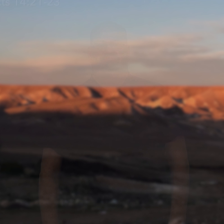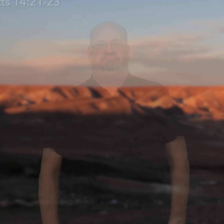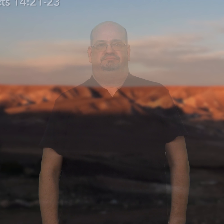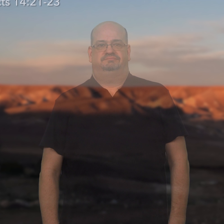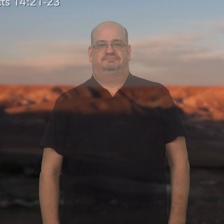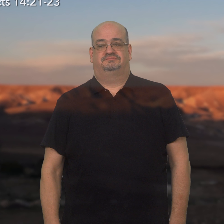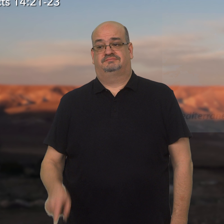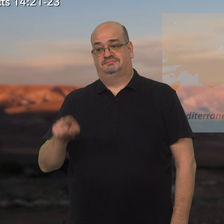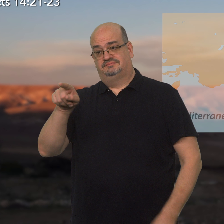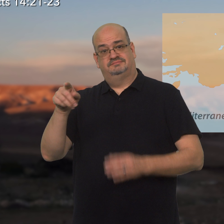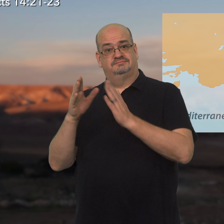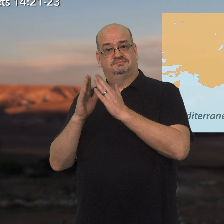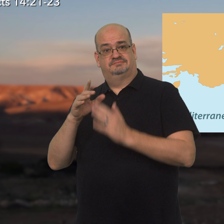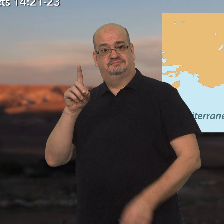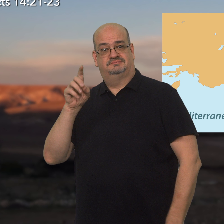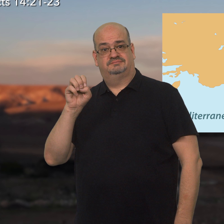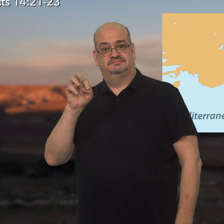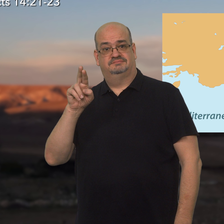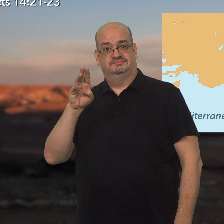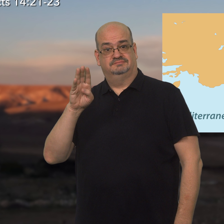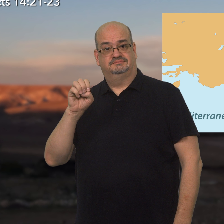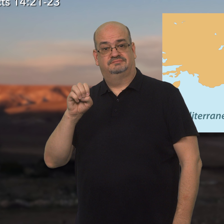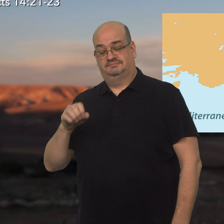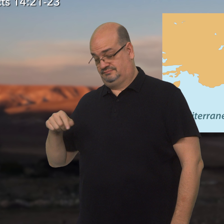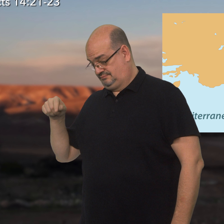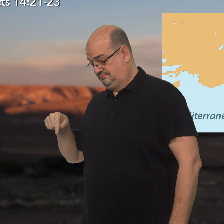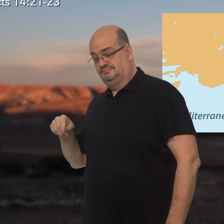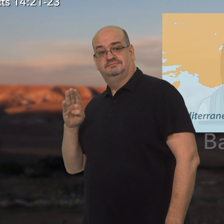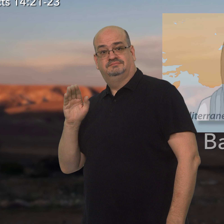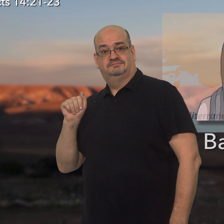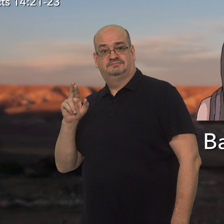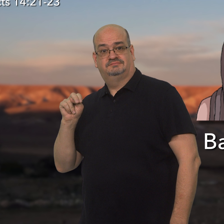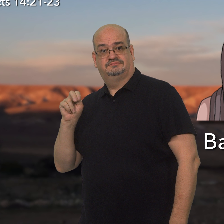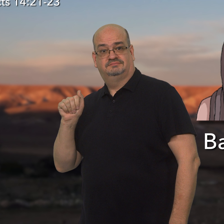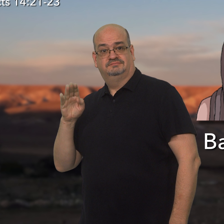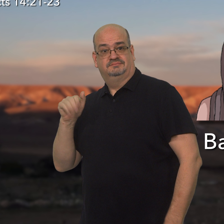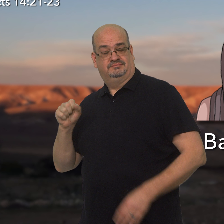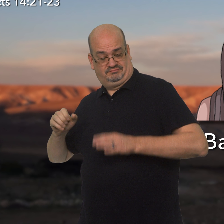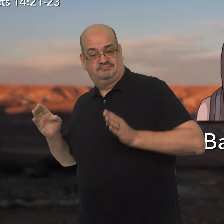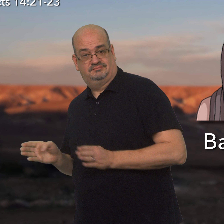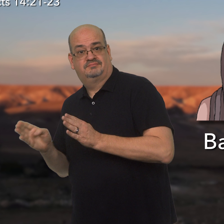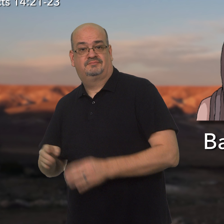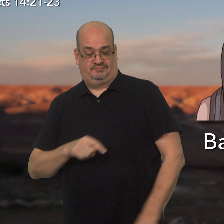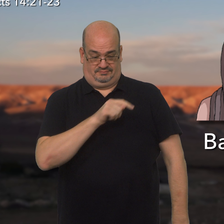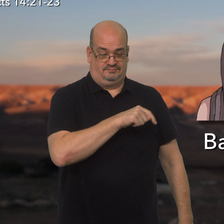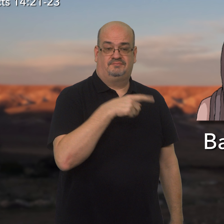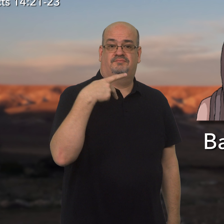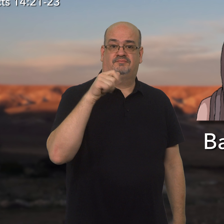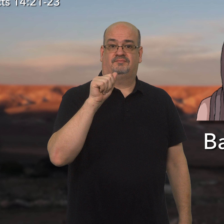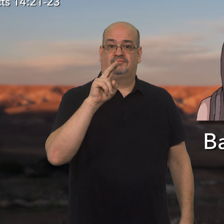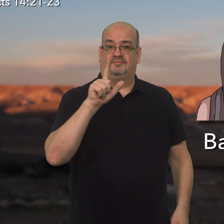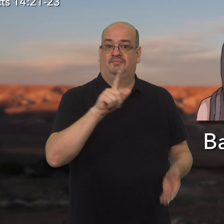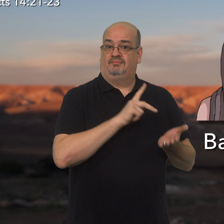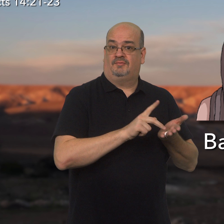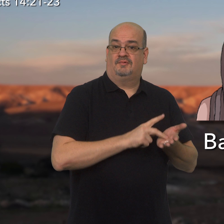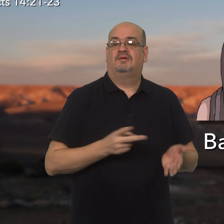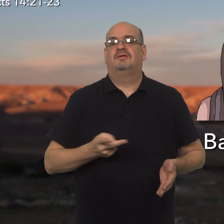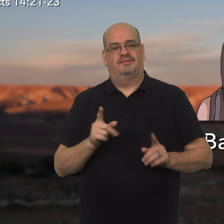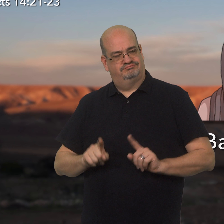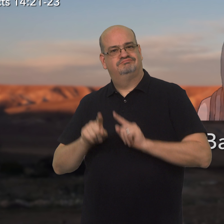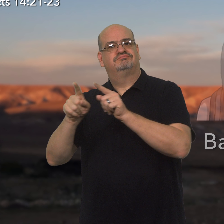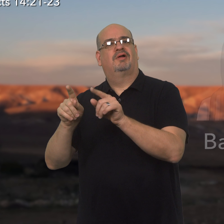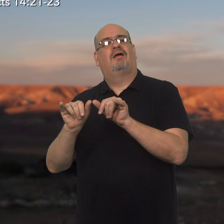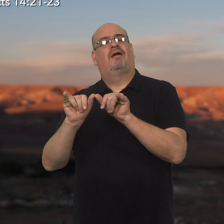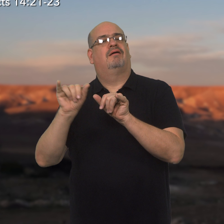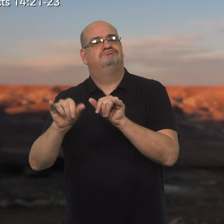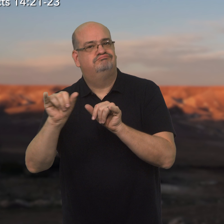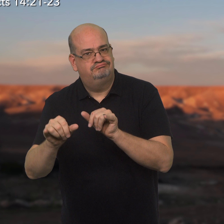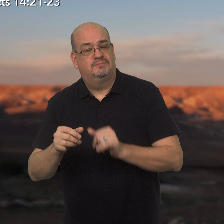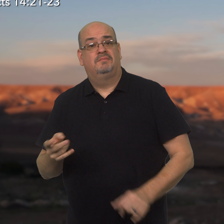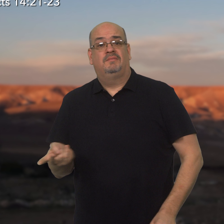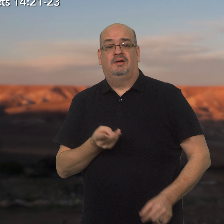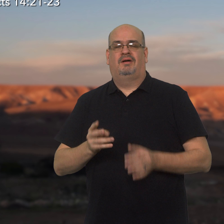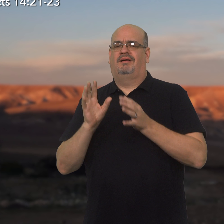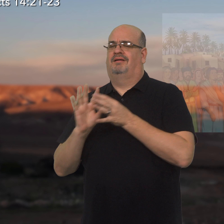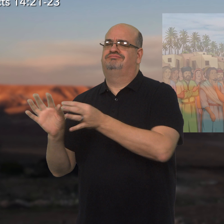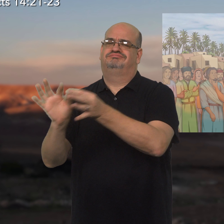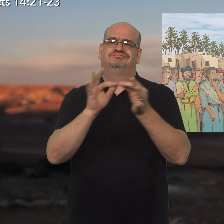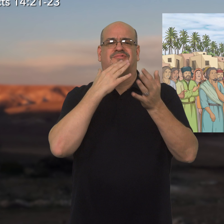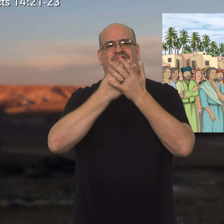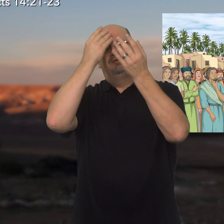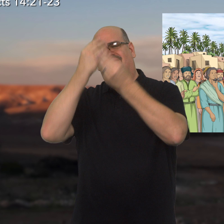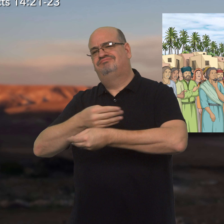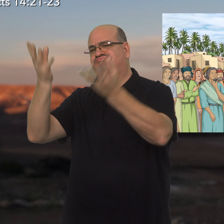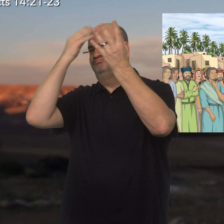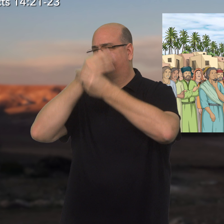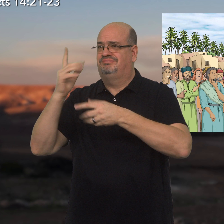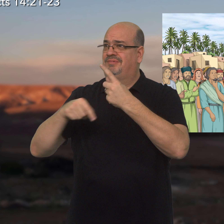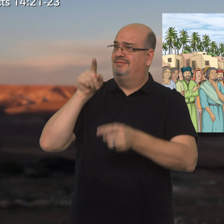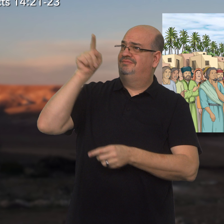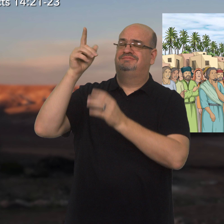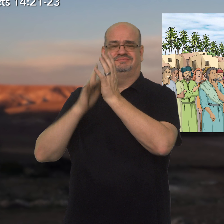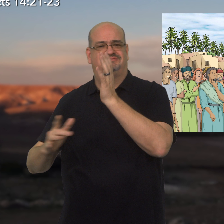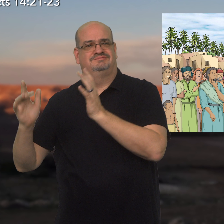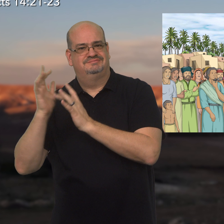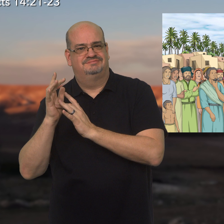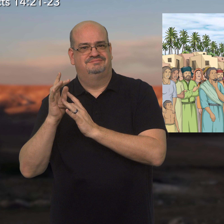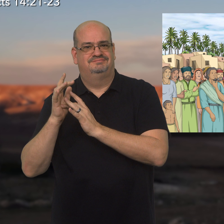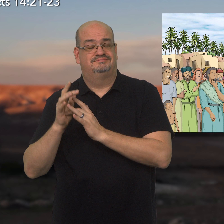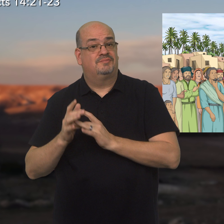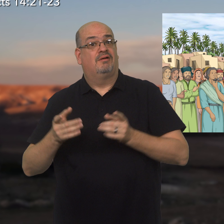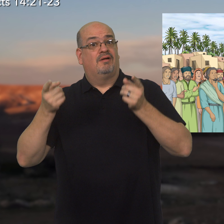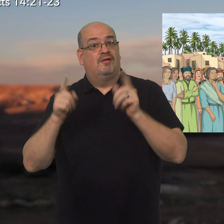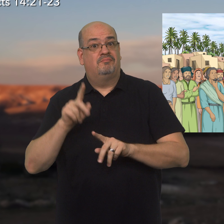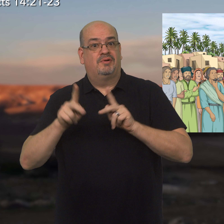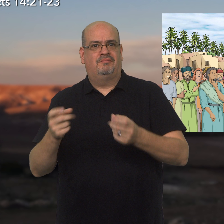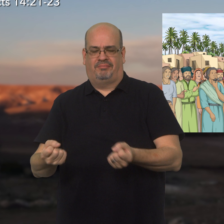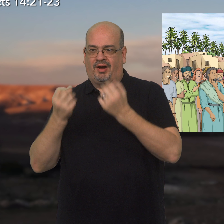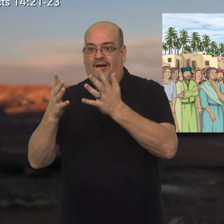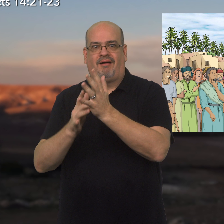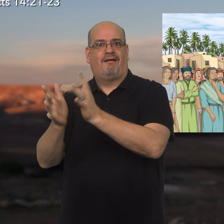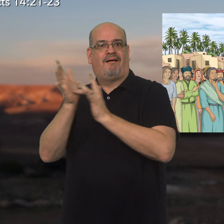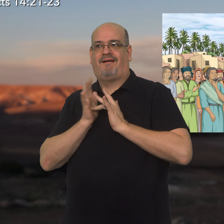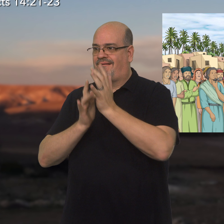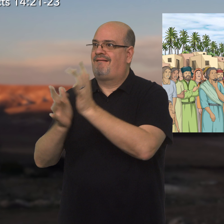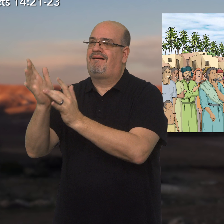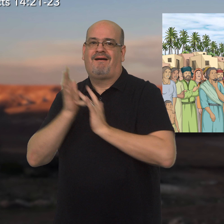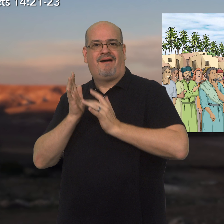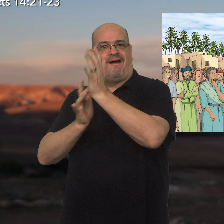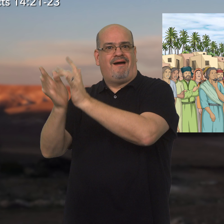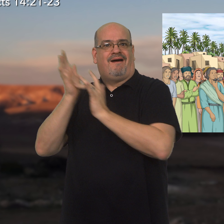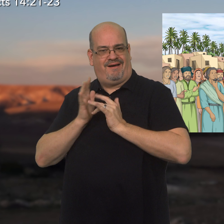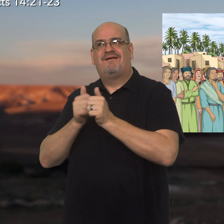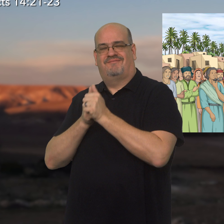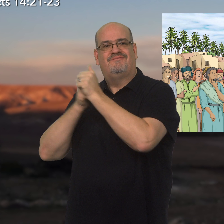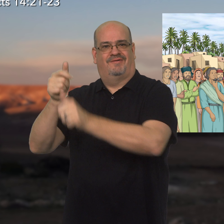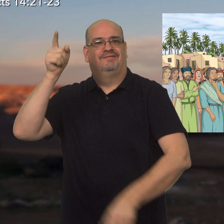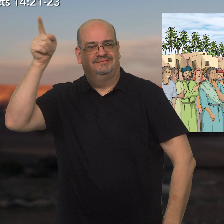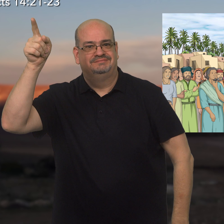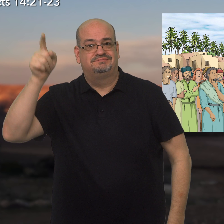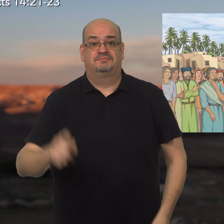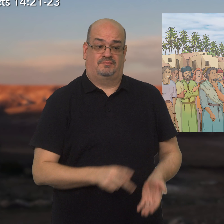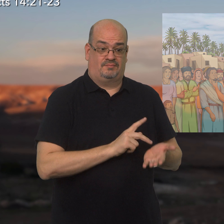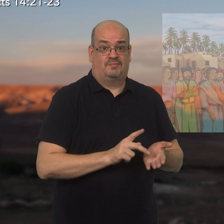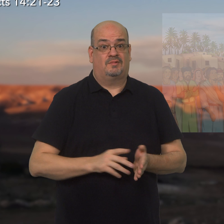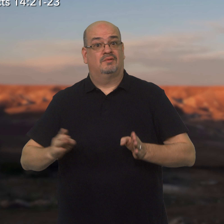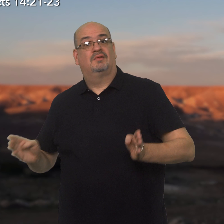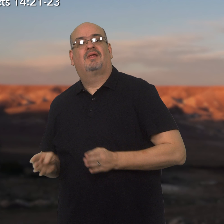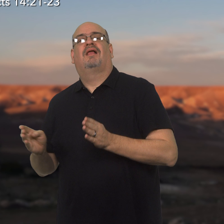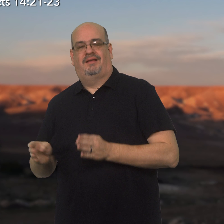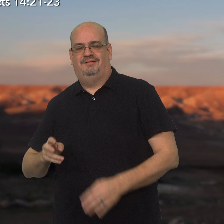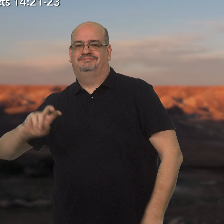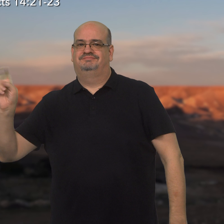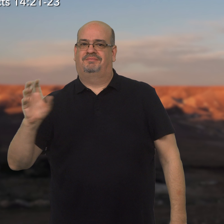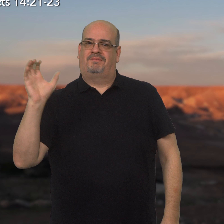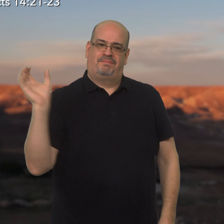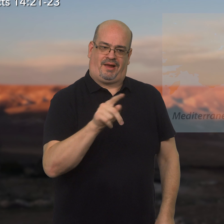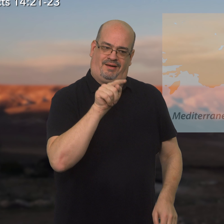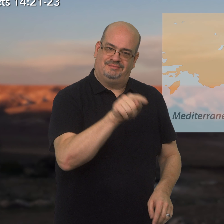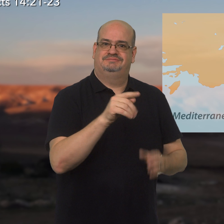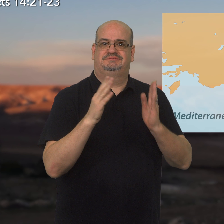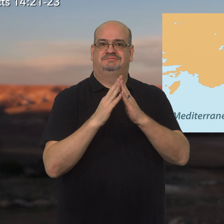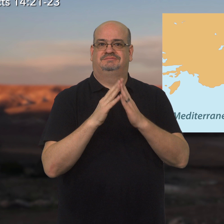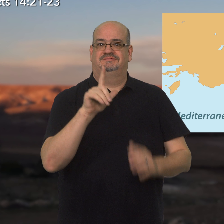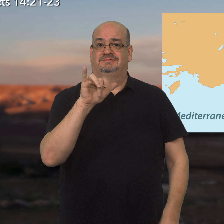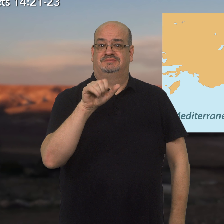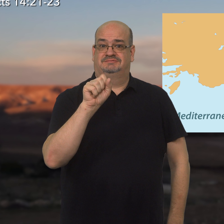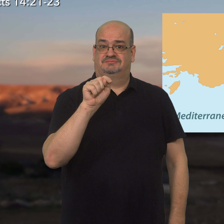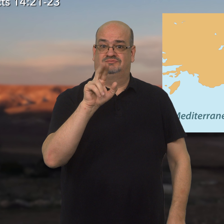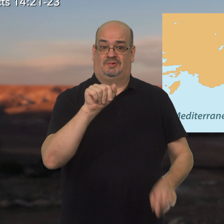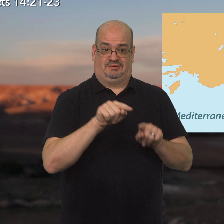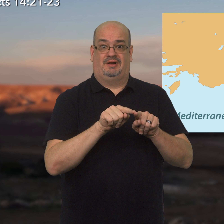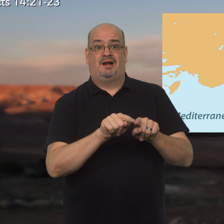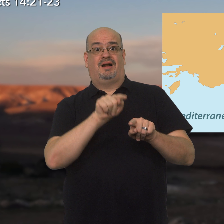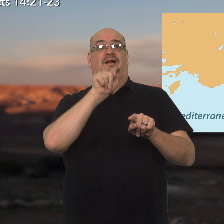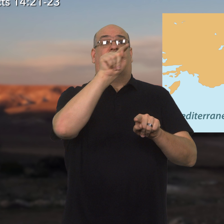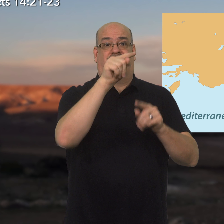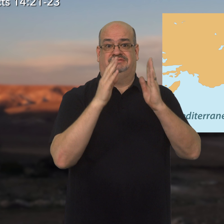They preached the gospel to that city and made many disciples.